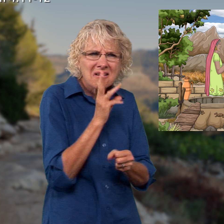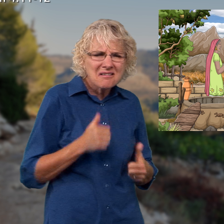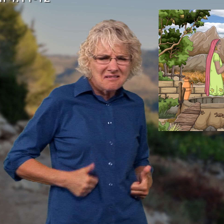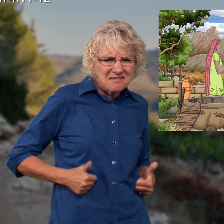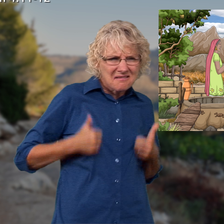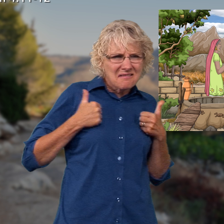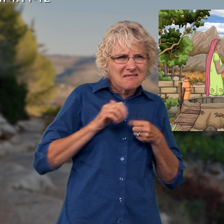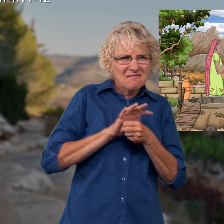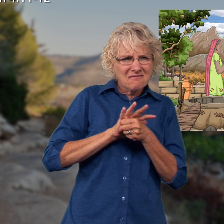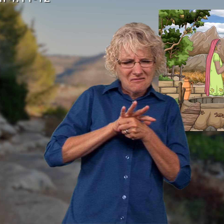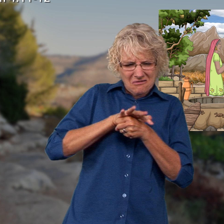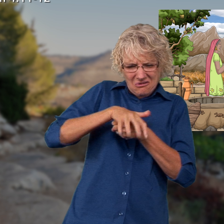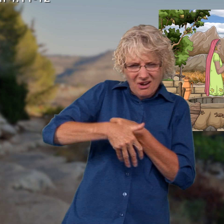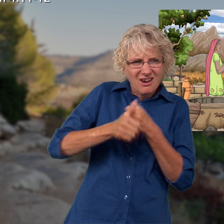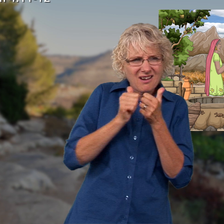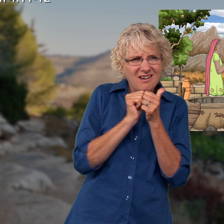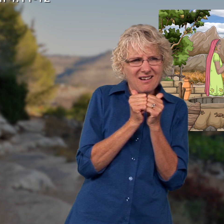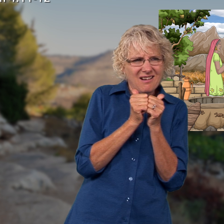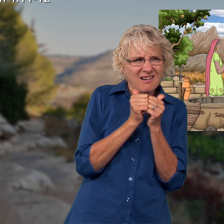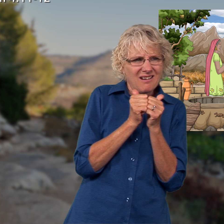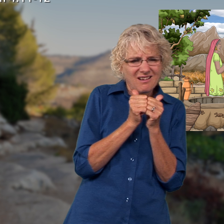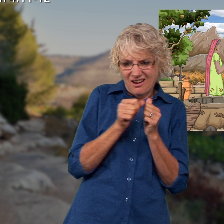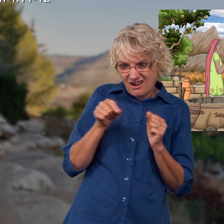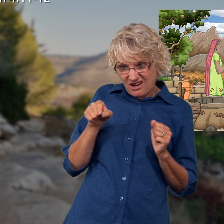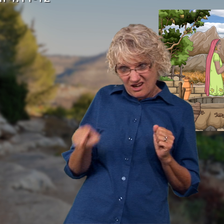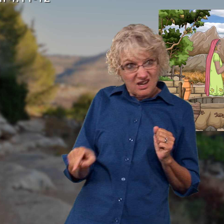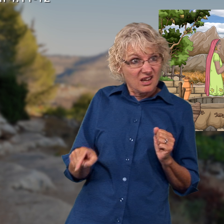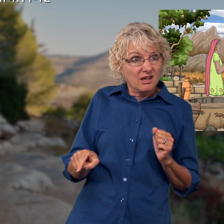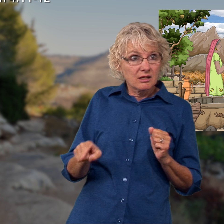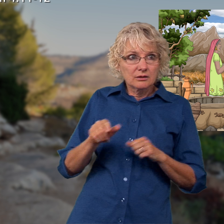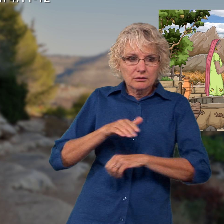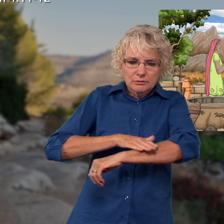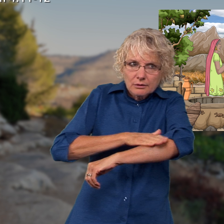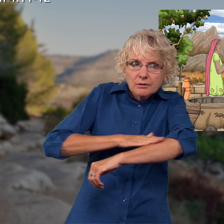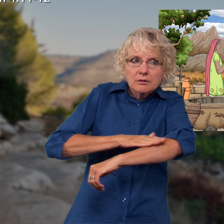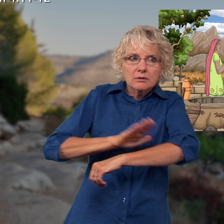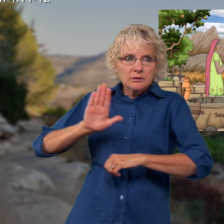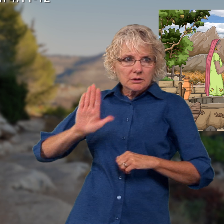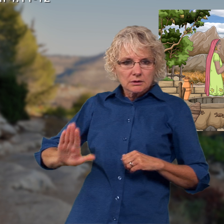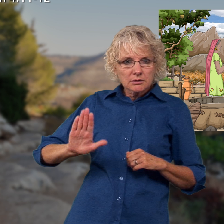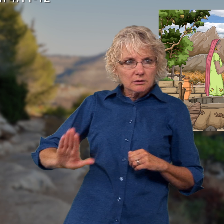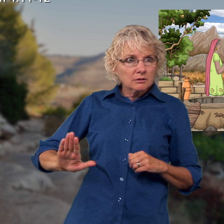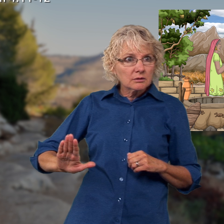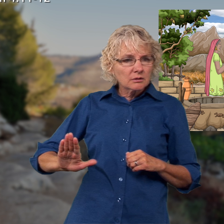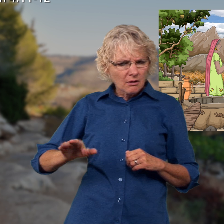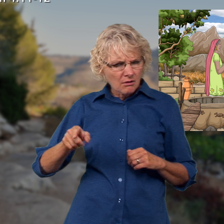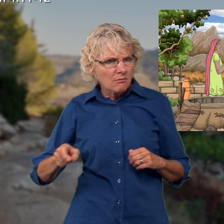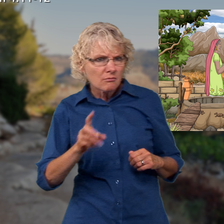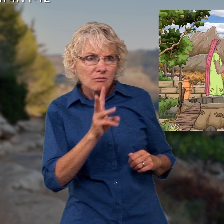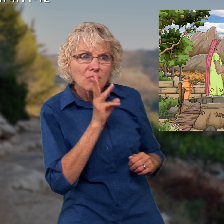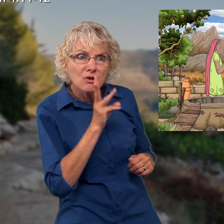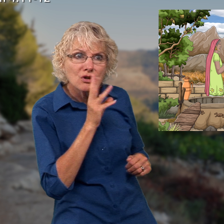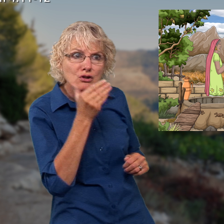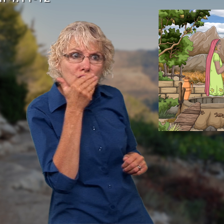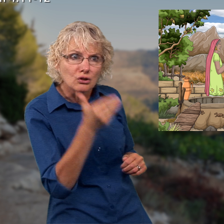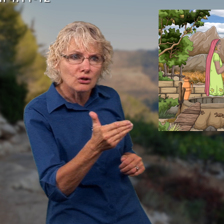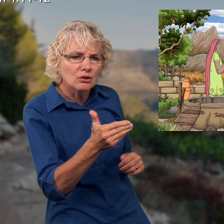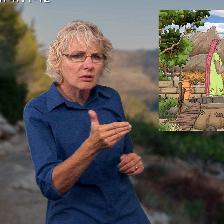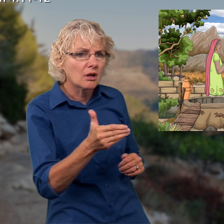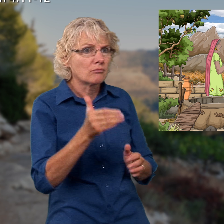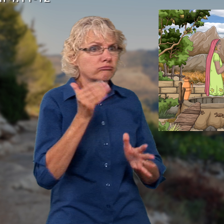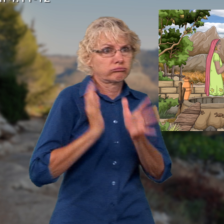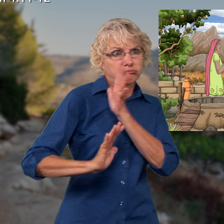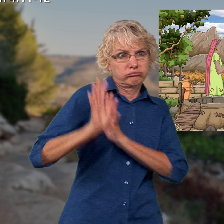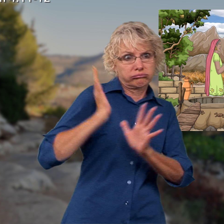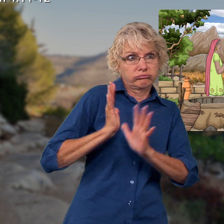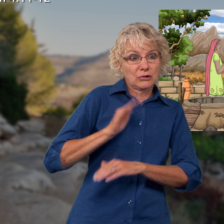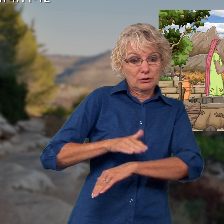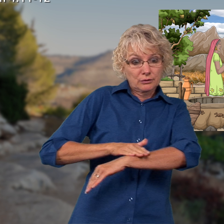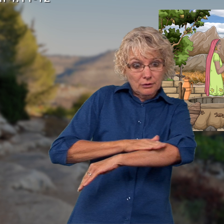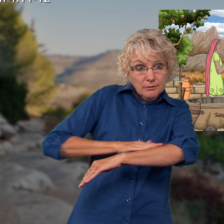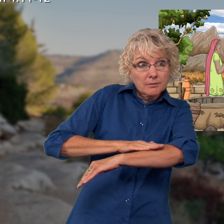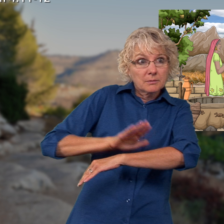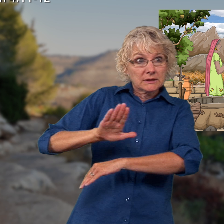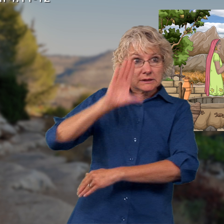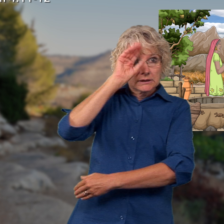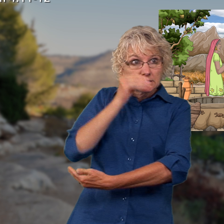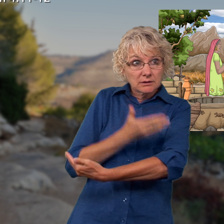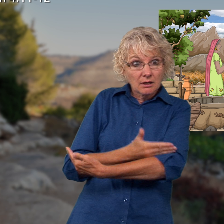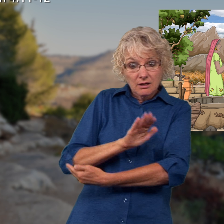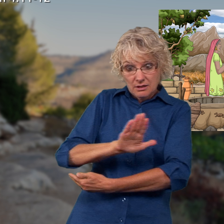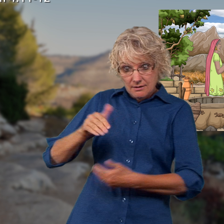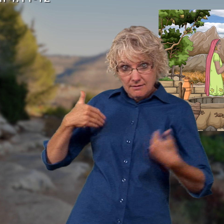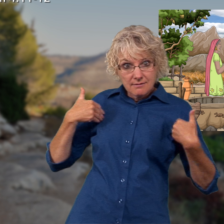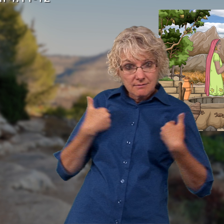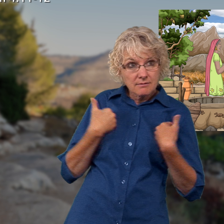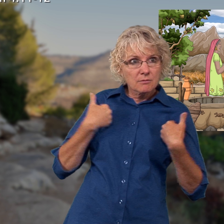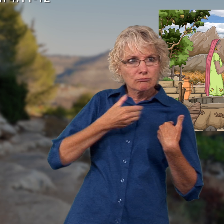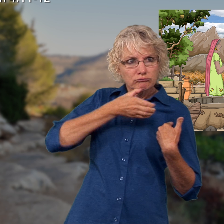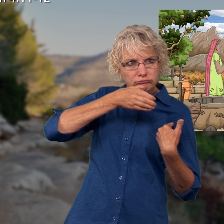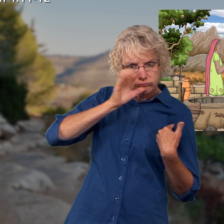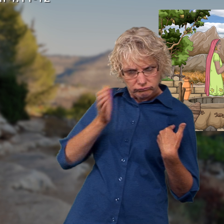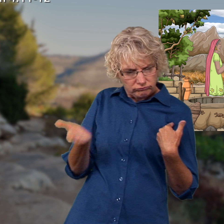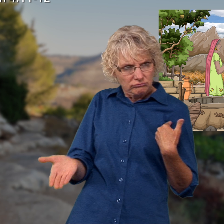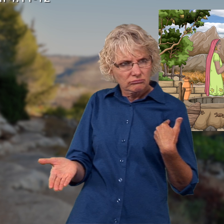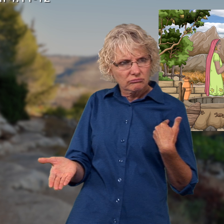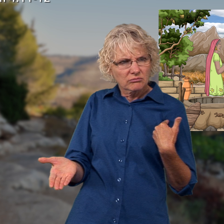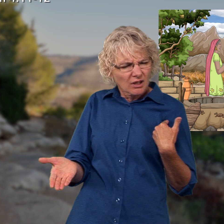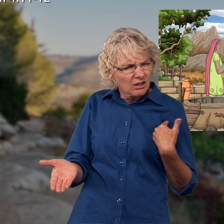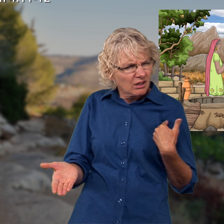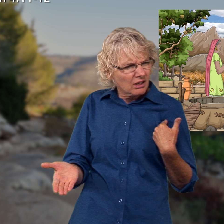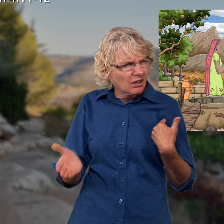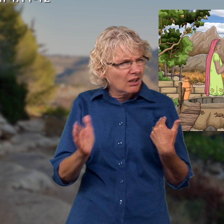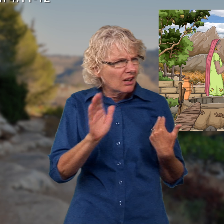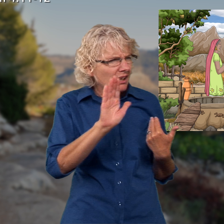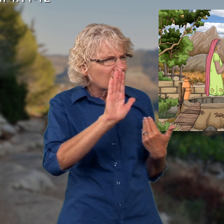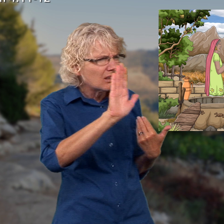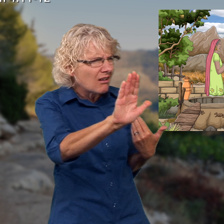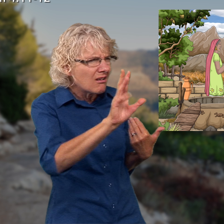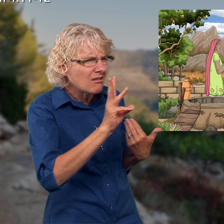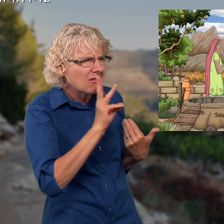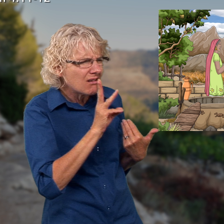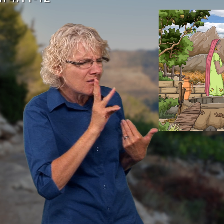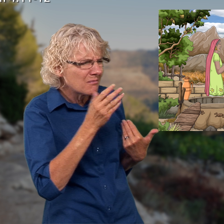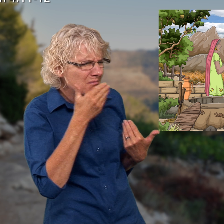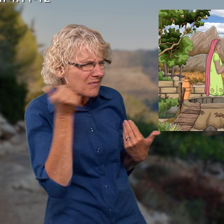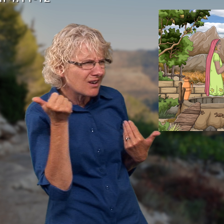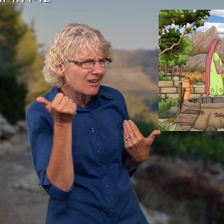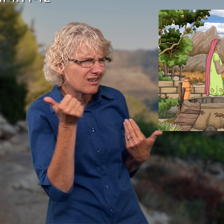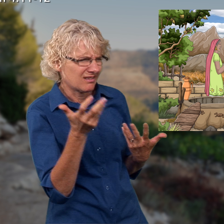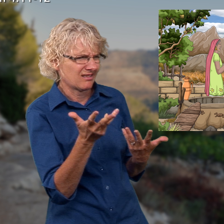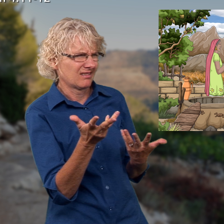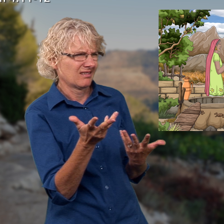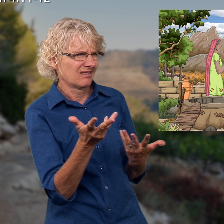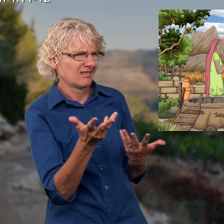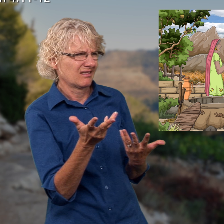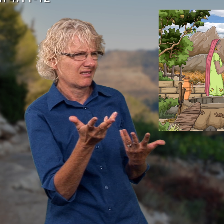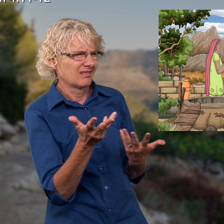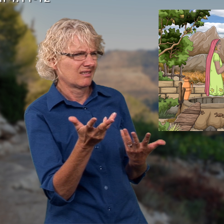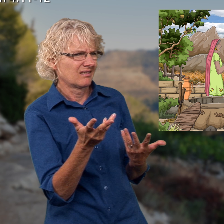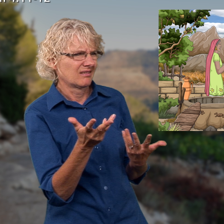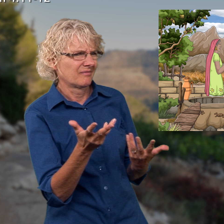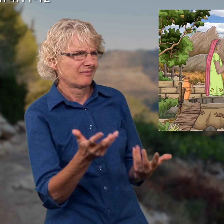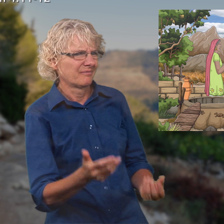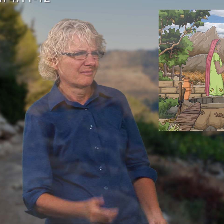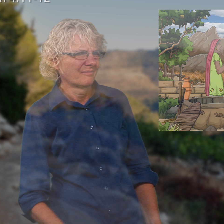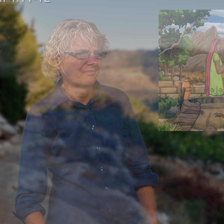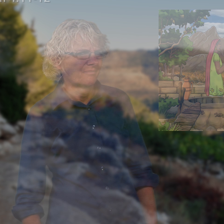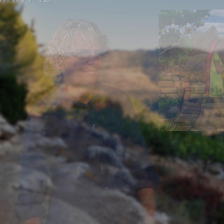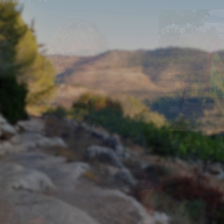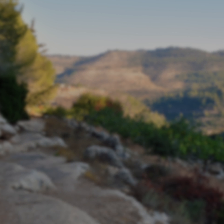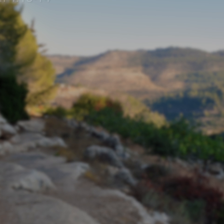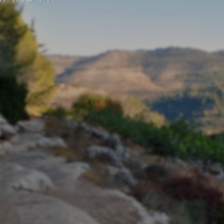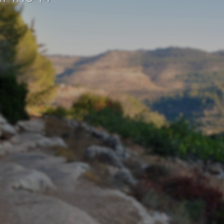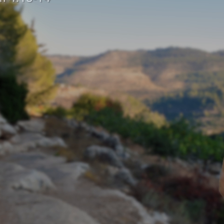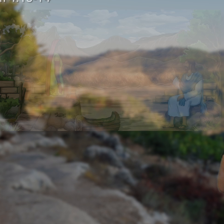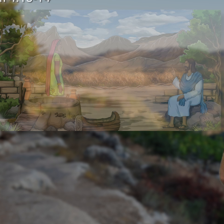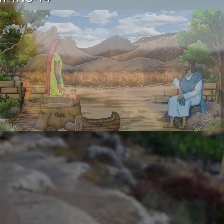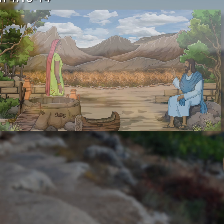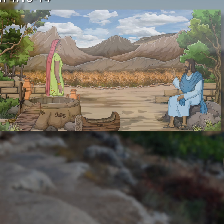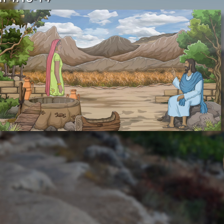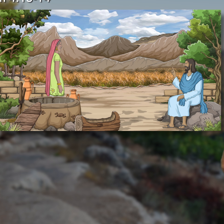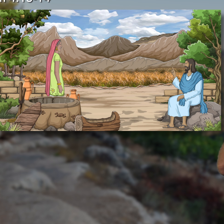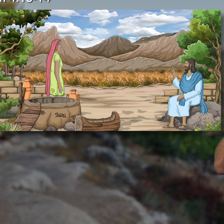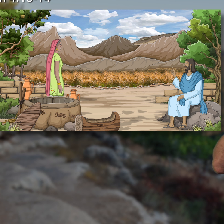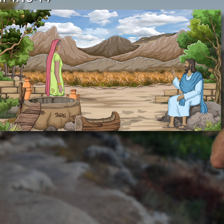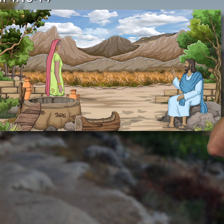Are You greater than our father Jacob, who gave us this well and drank from it himself, as did his sons and his livestock?”